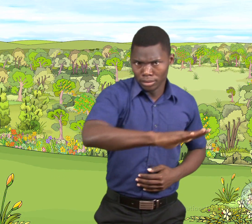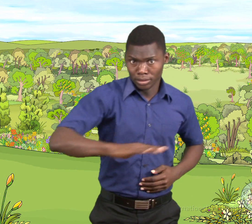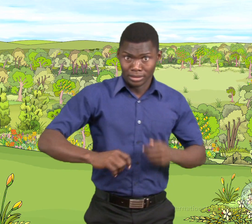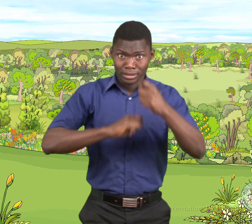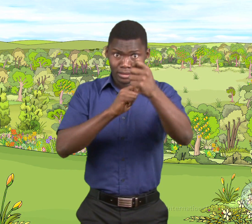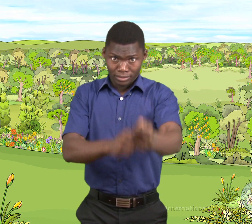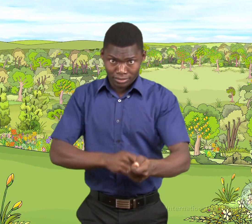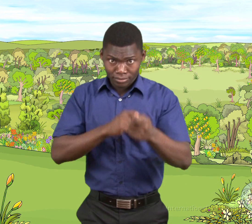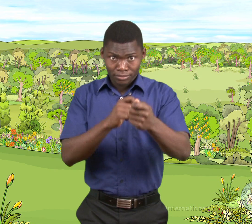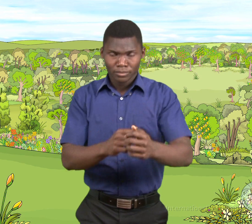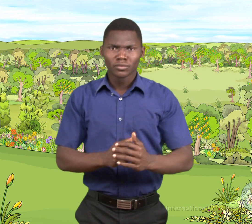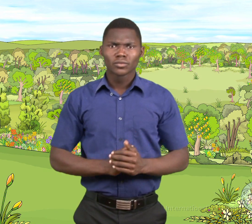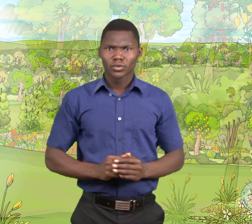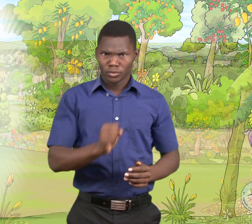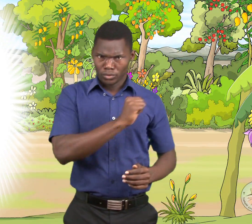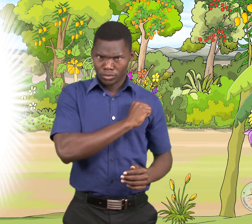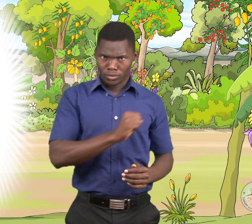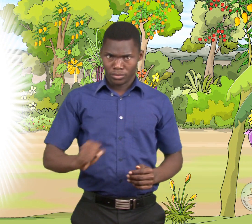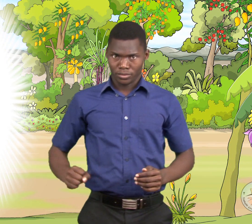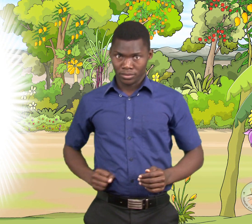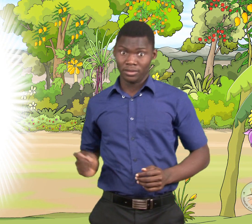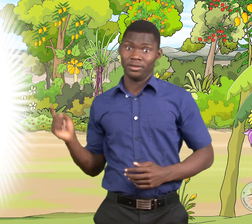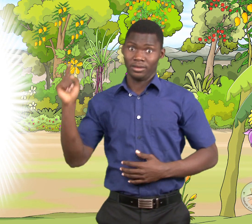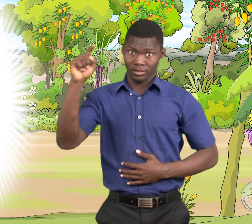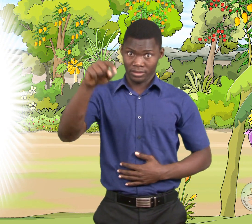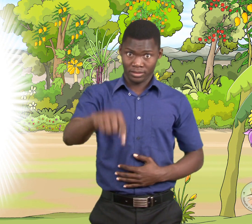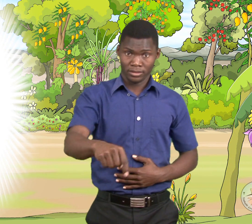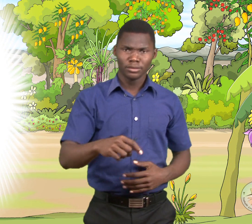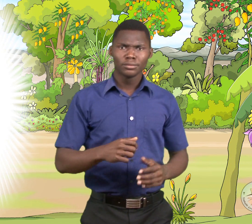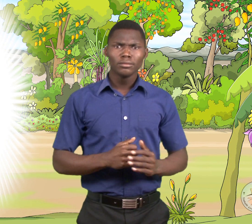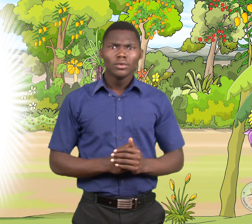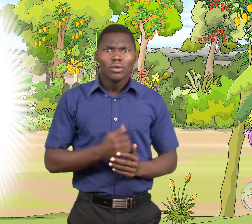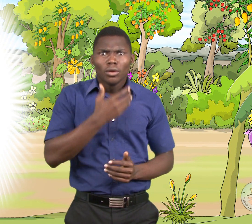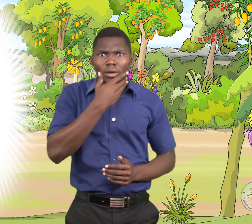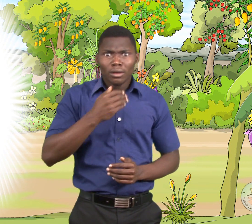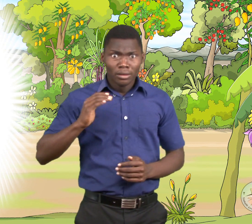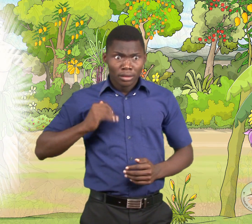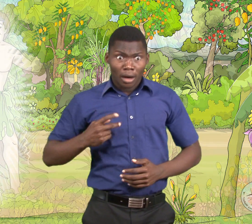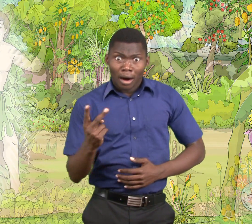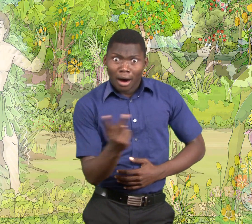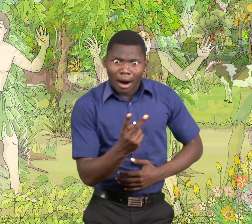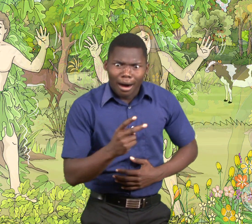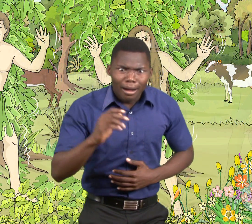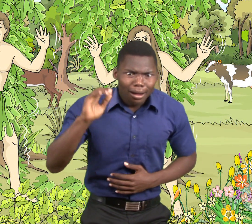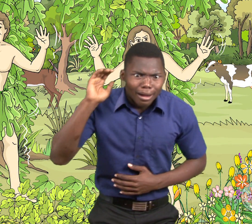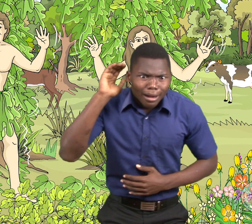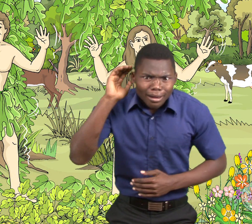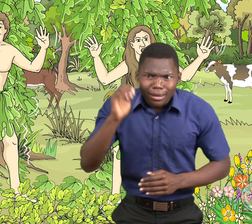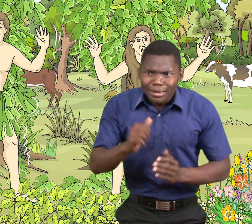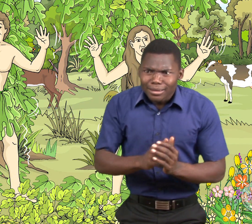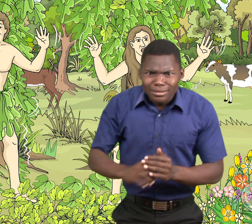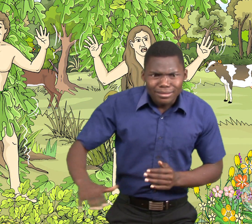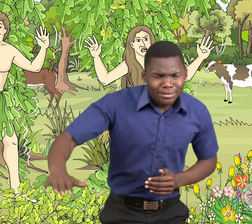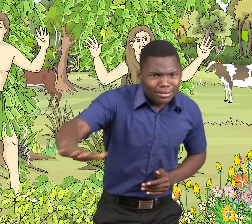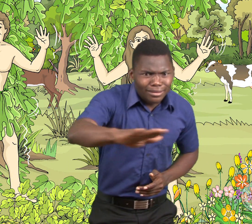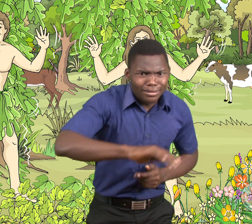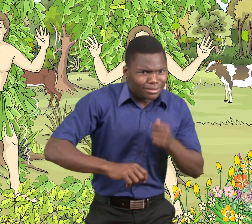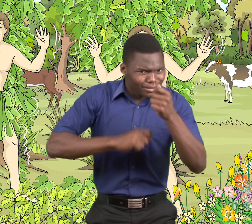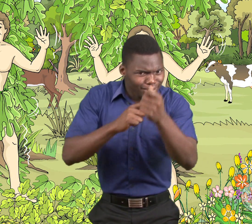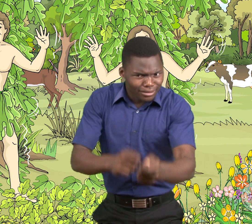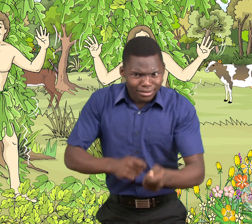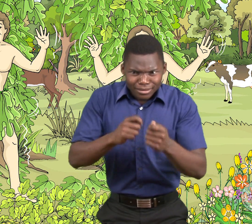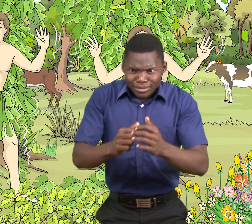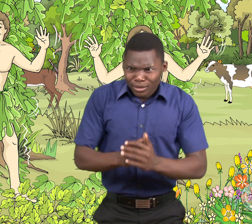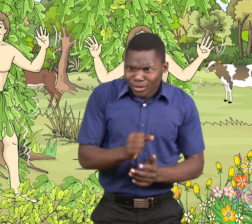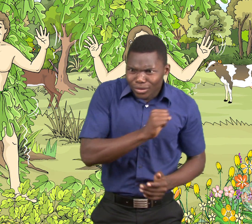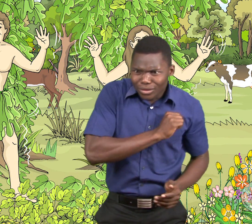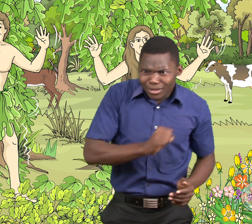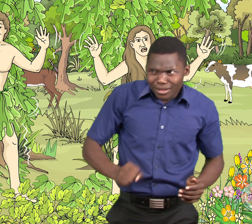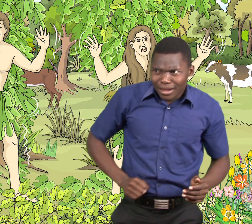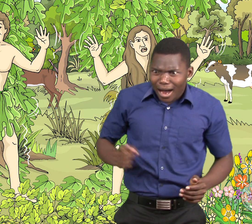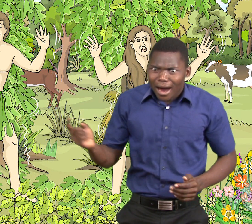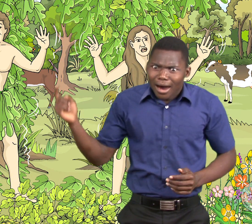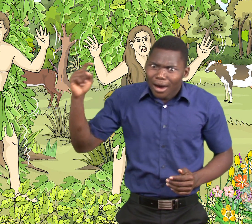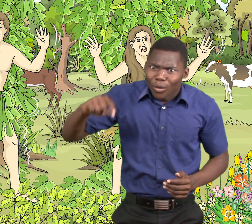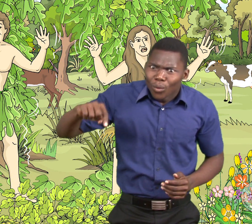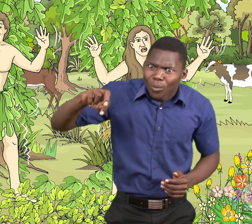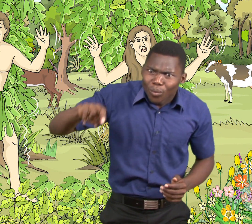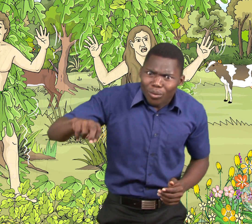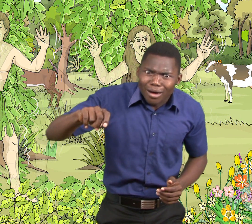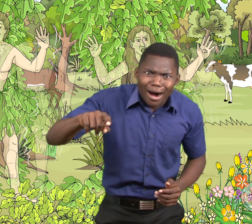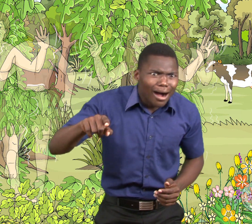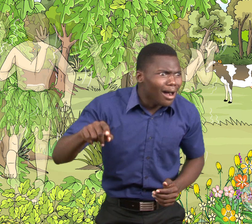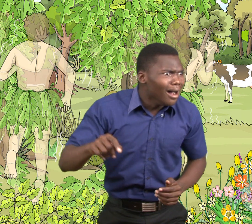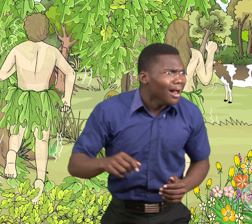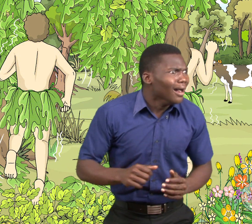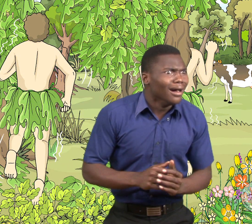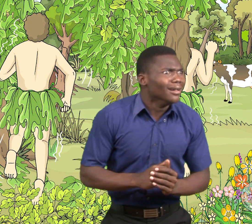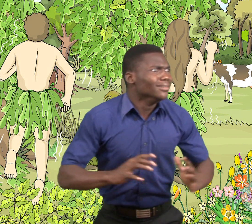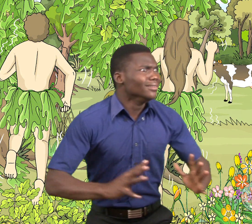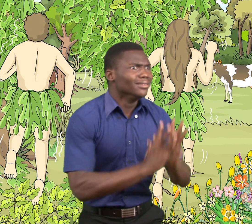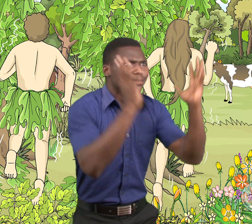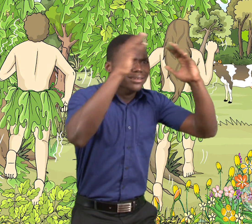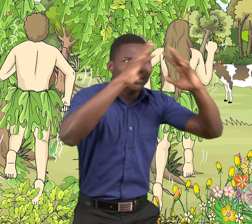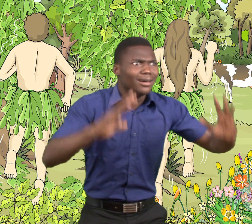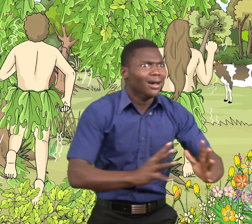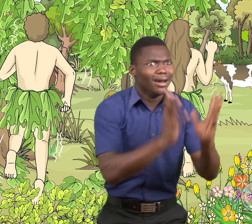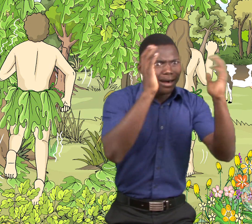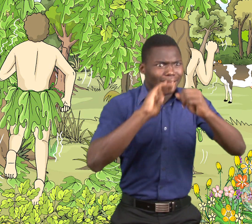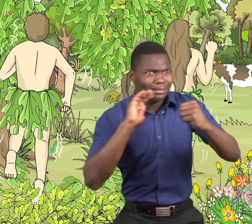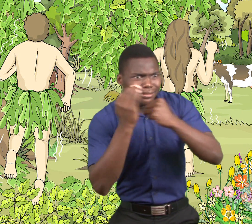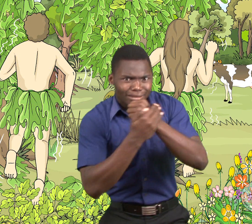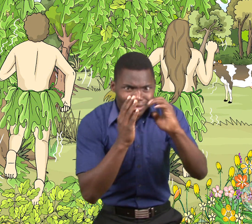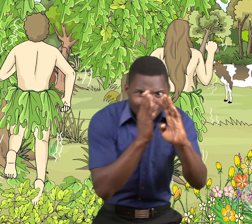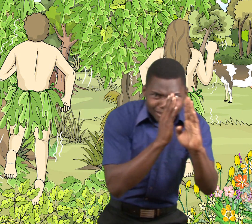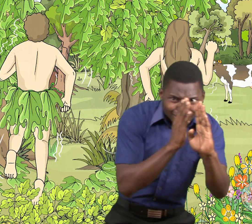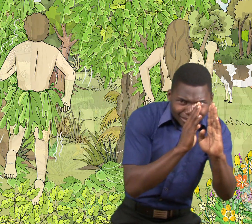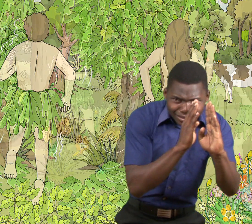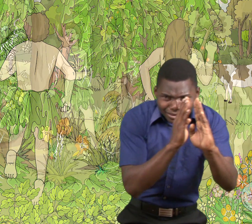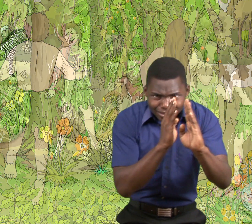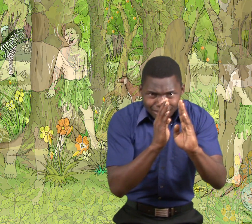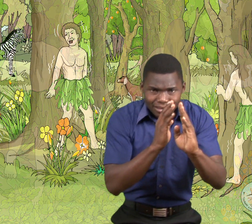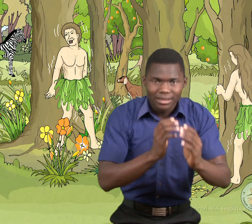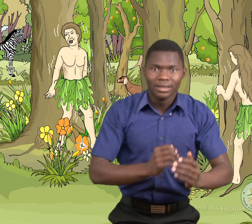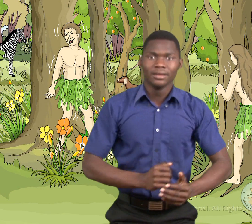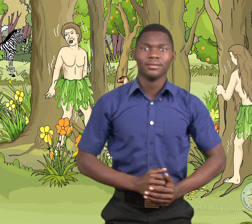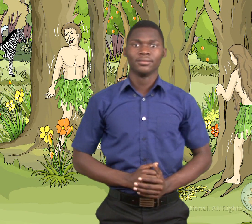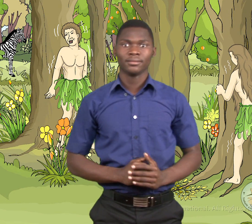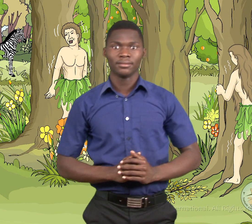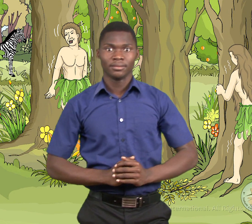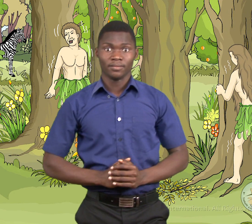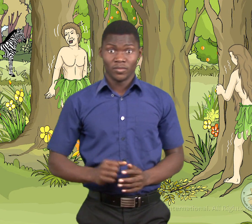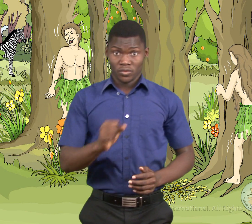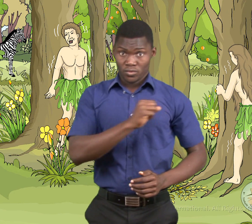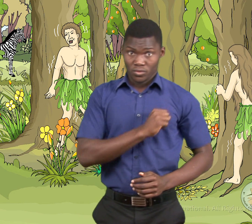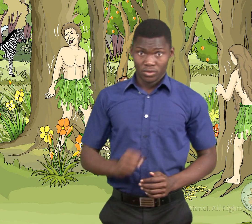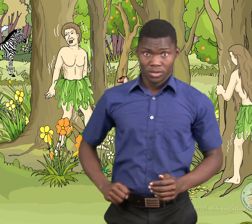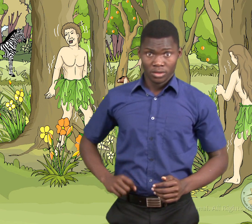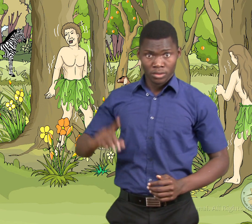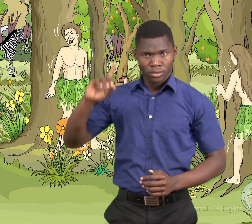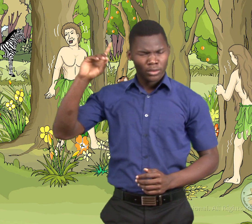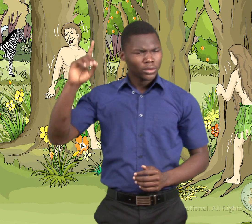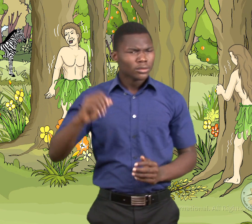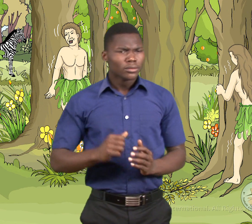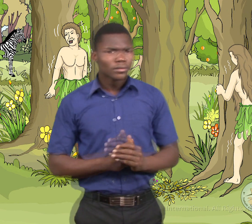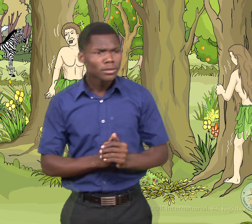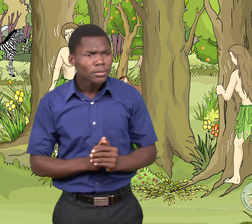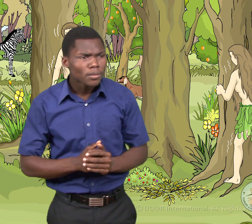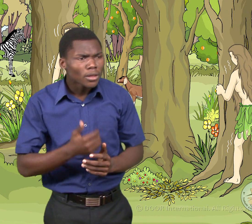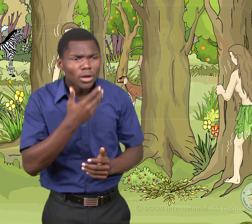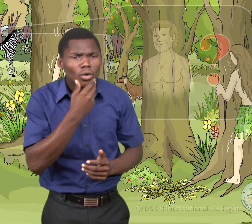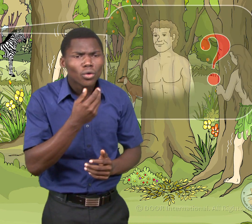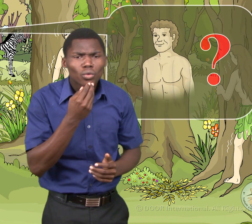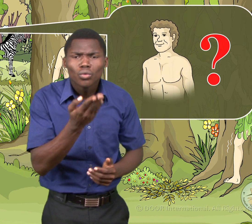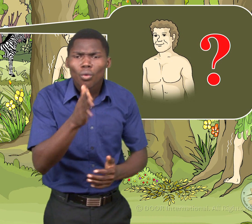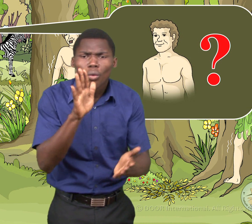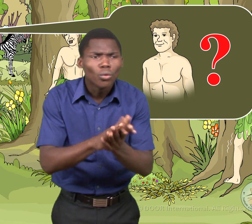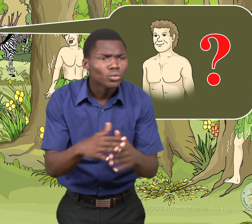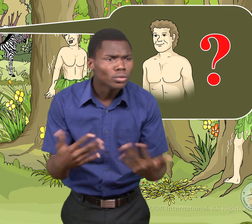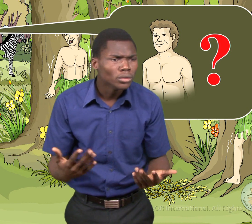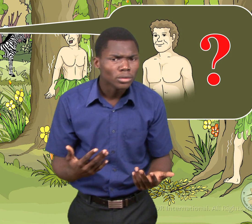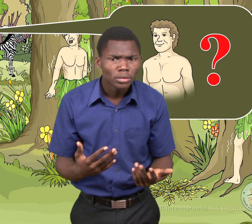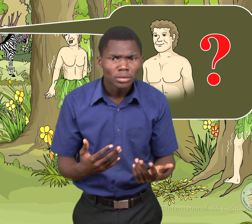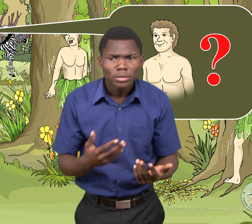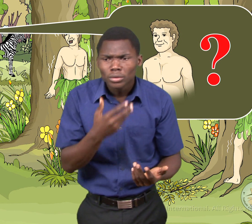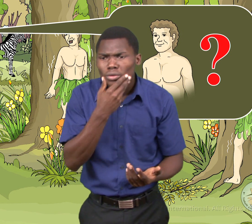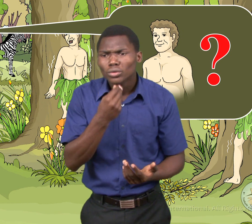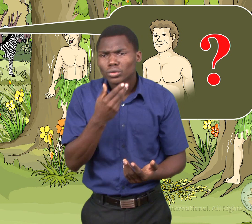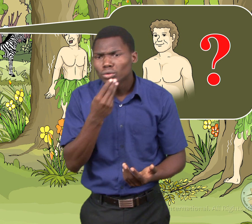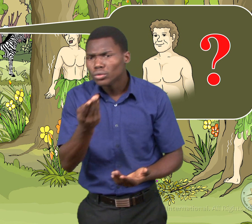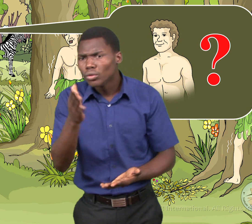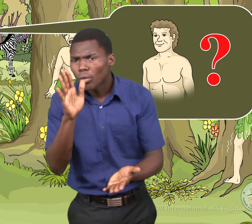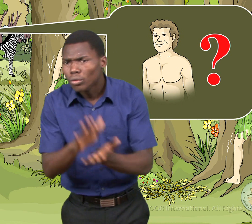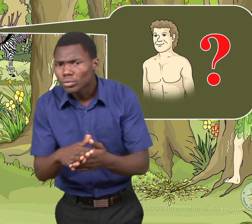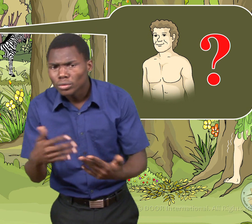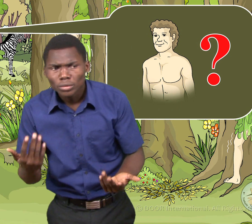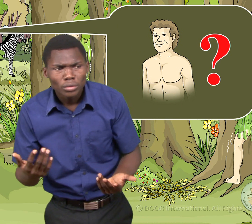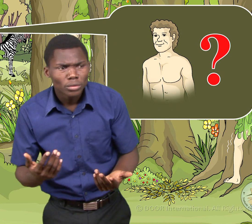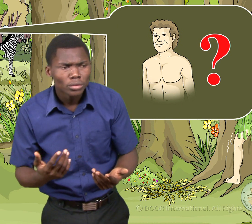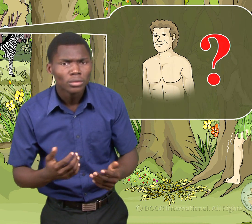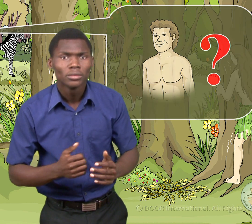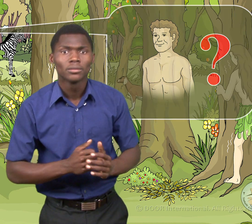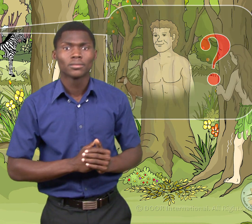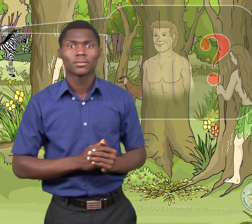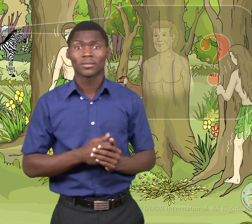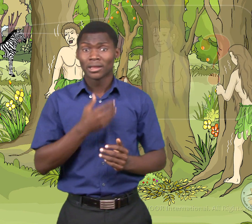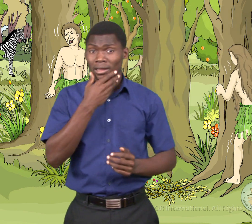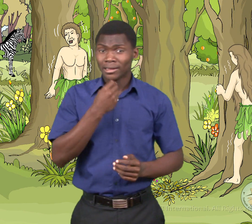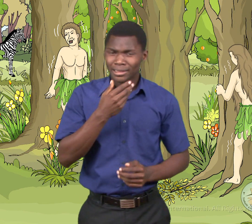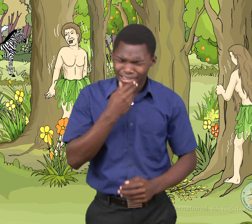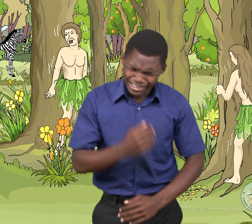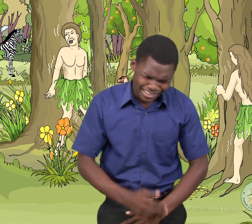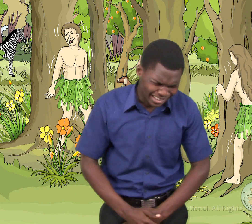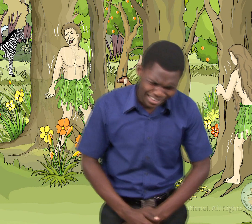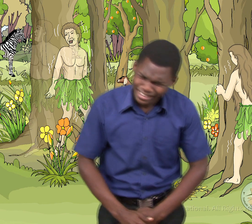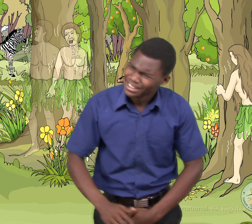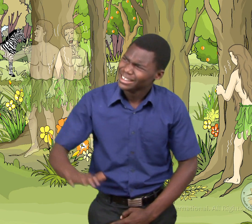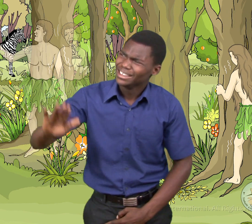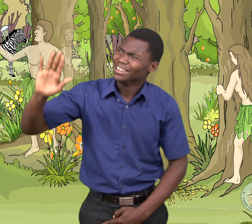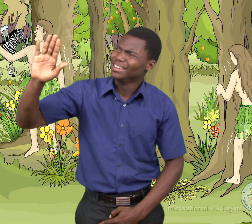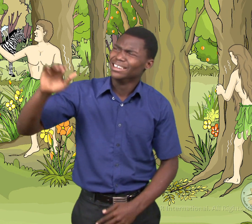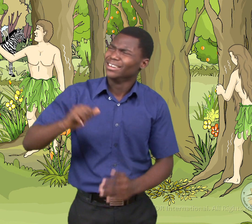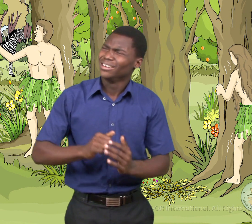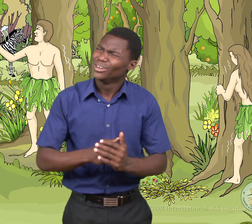Then the man and his wife heard the voice of the LORD God walking in the garden in the breeze of the day, and they hid themselves from the presence of the LORD God among the trees of the garden. But the LORD God called out to the man, “Where are you?”